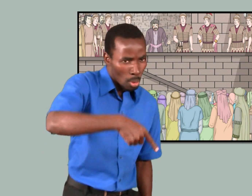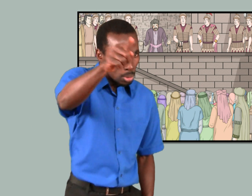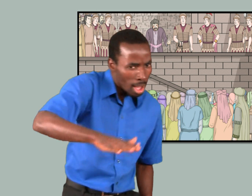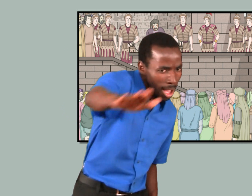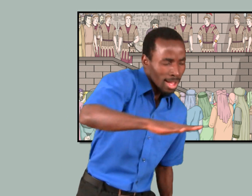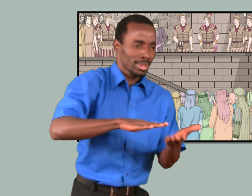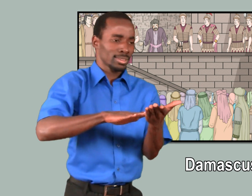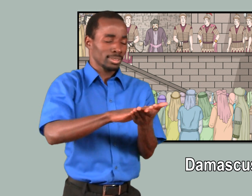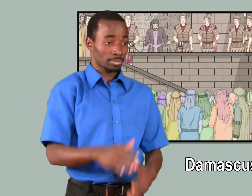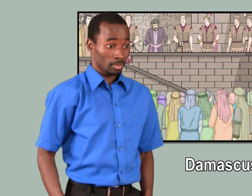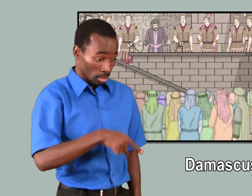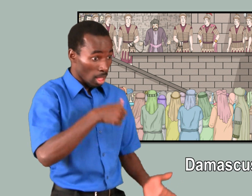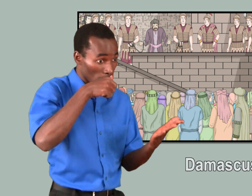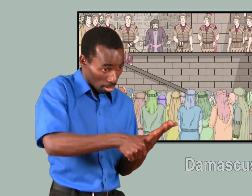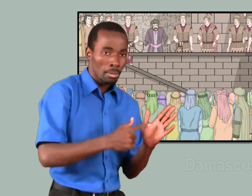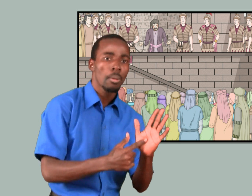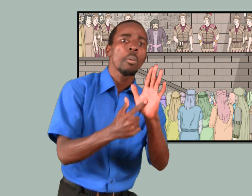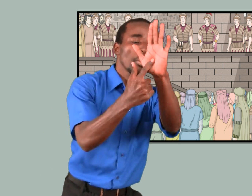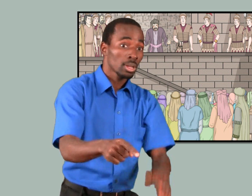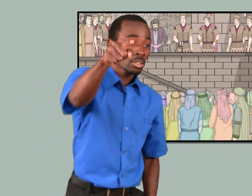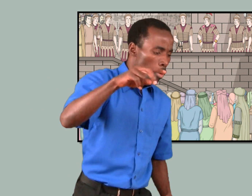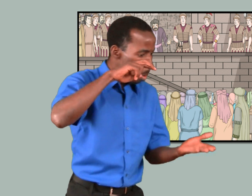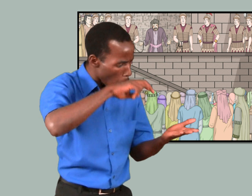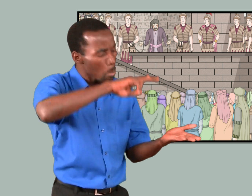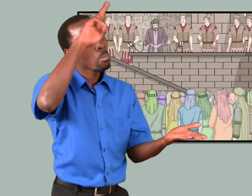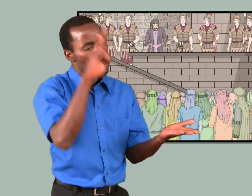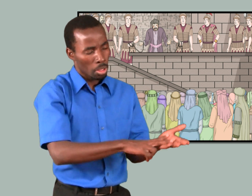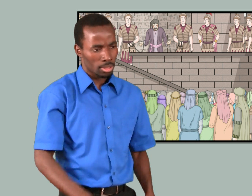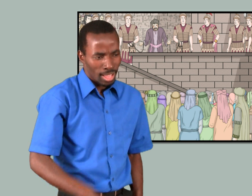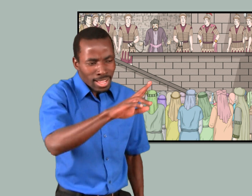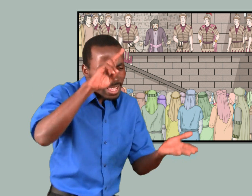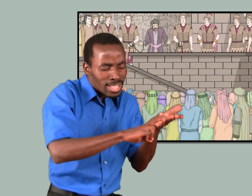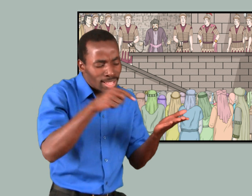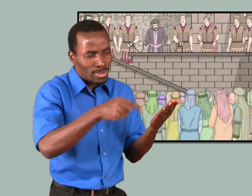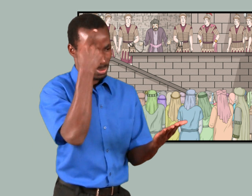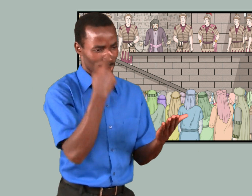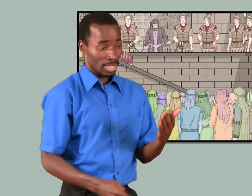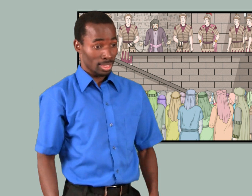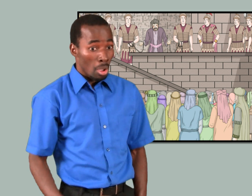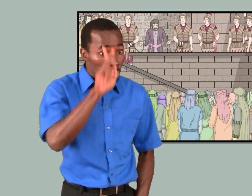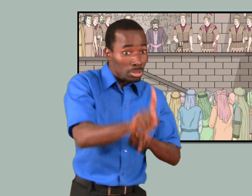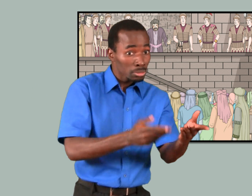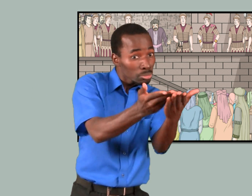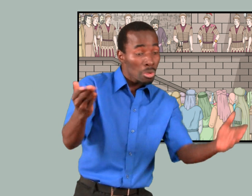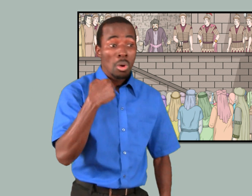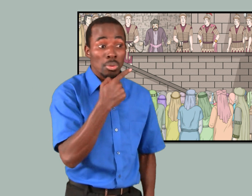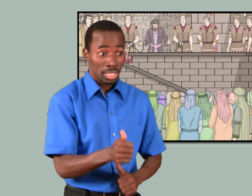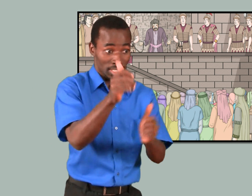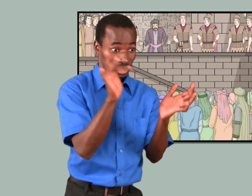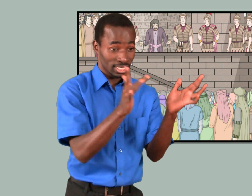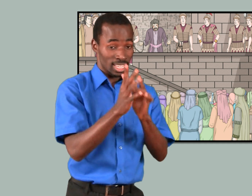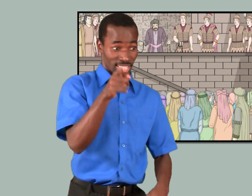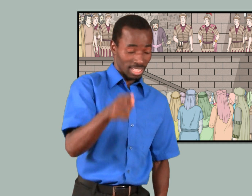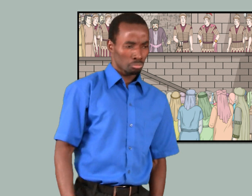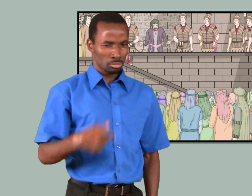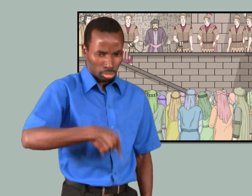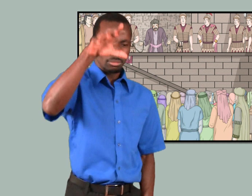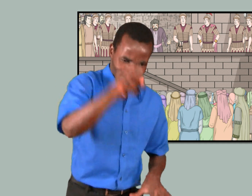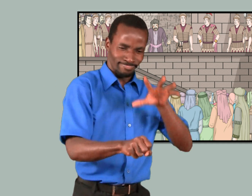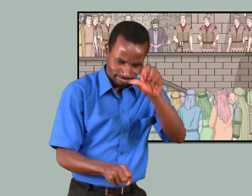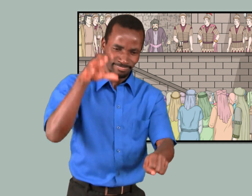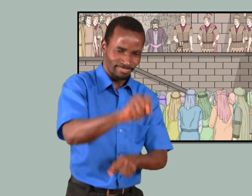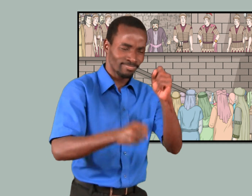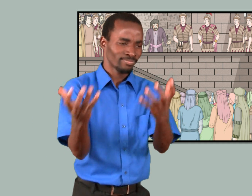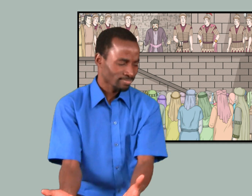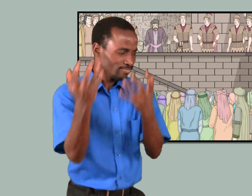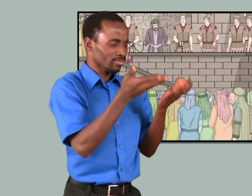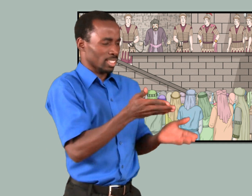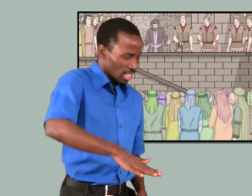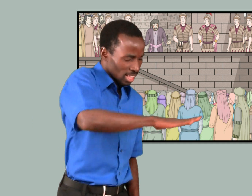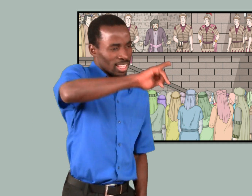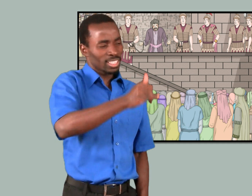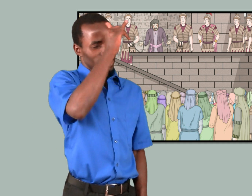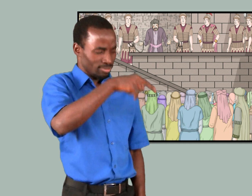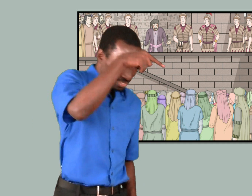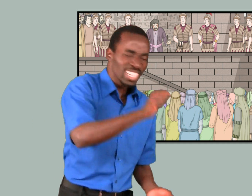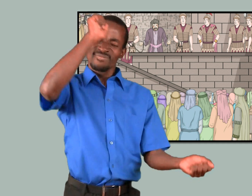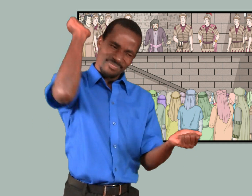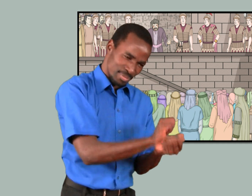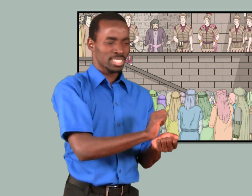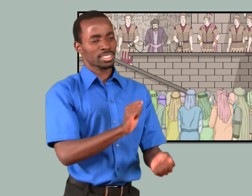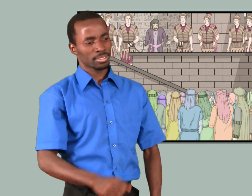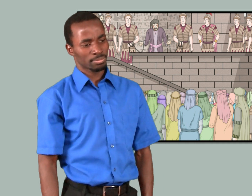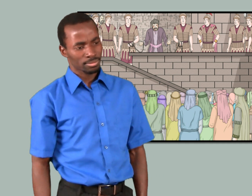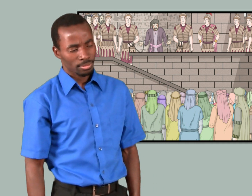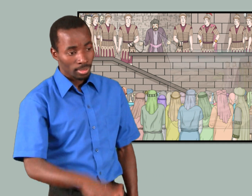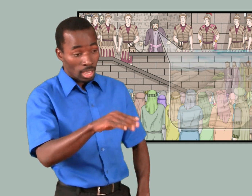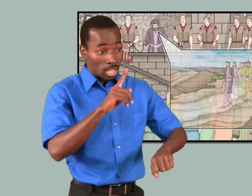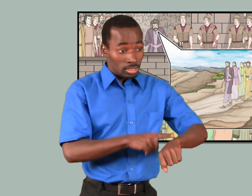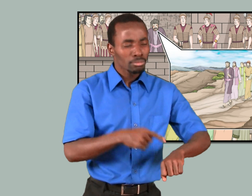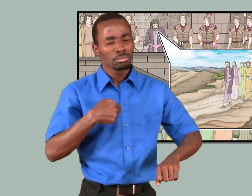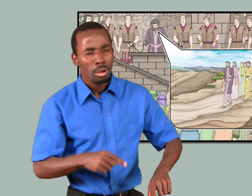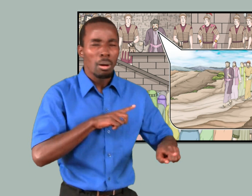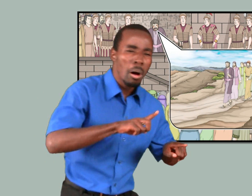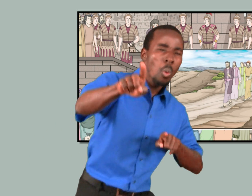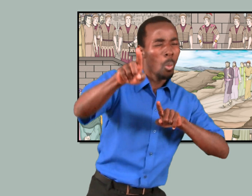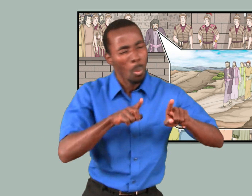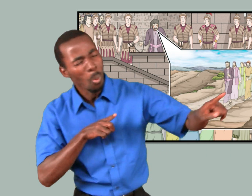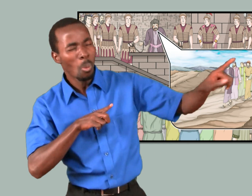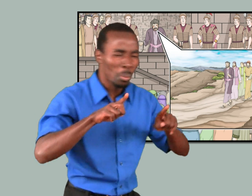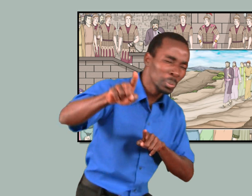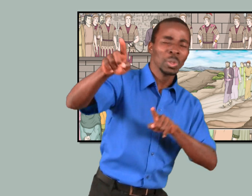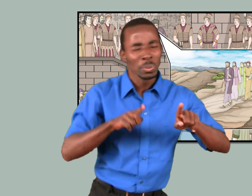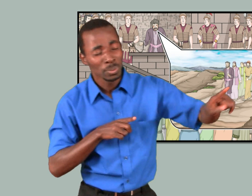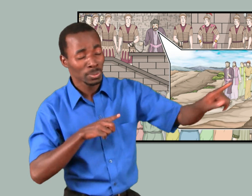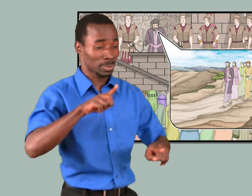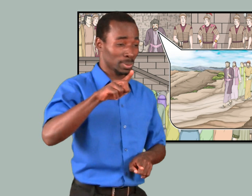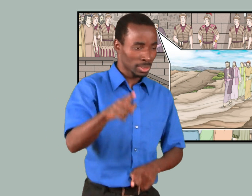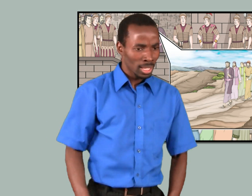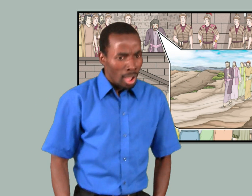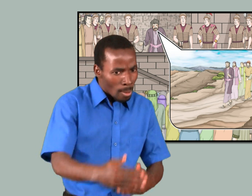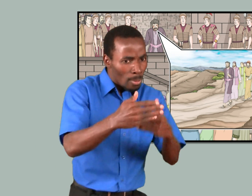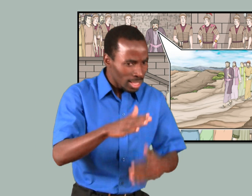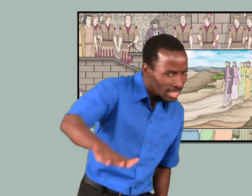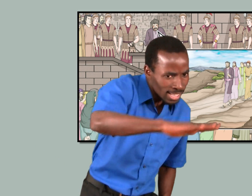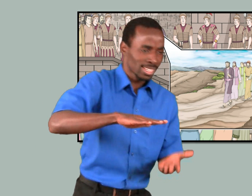I even obtained letters from them to their brothers in Damascus, and I was on my way to apprehend these people and bring them to Jerusalem to be punished.